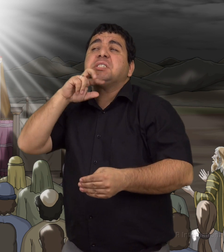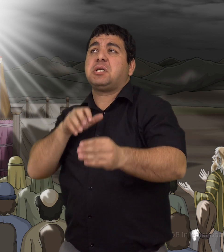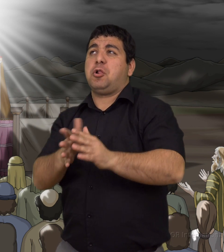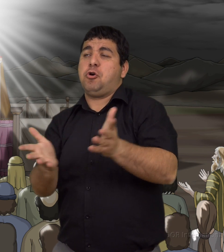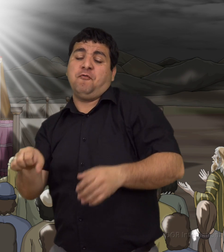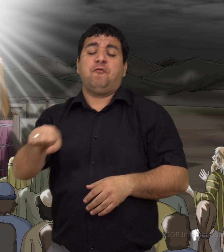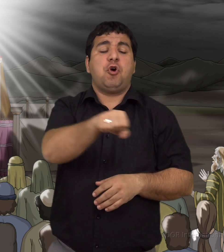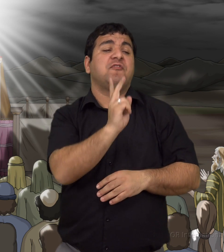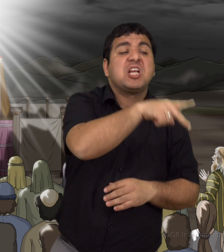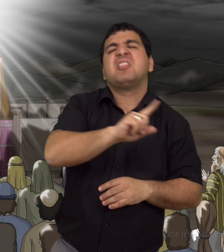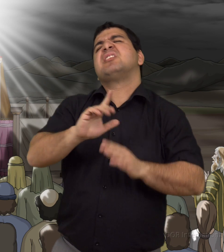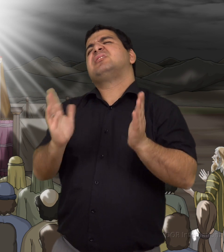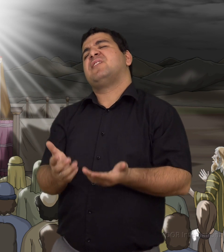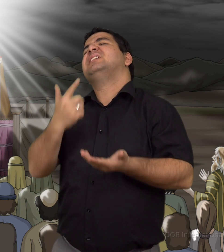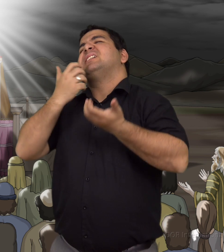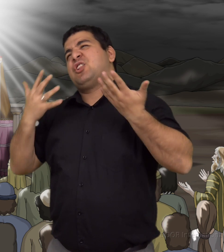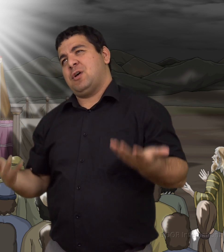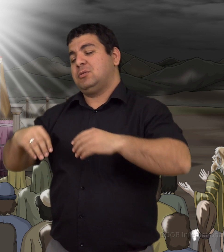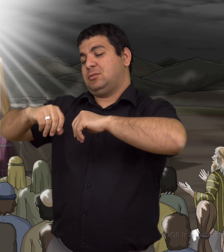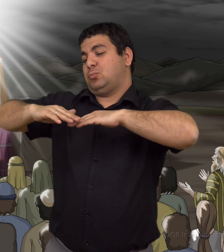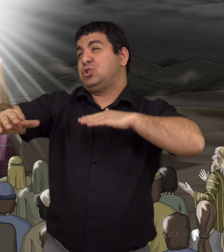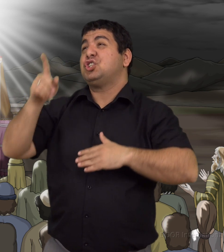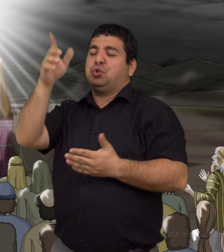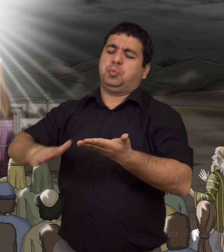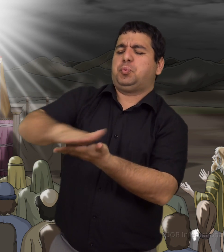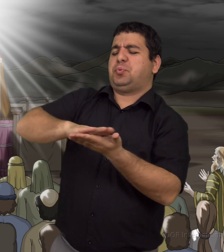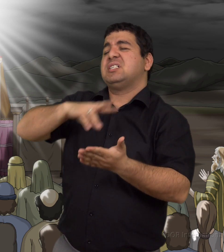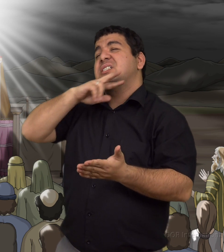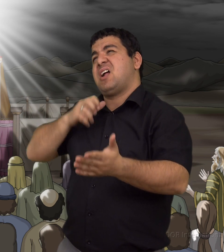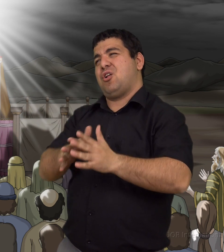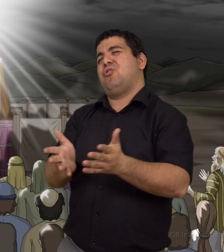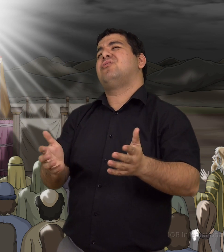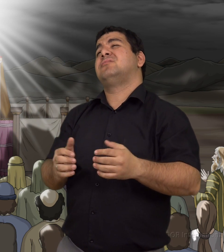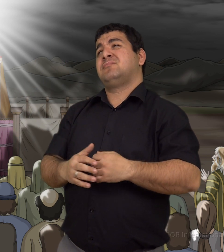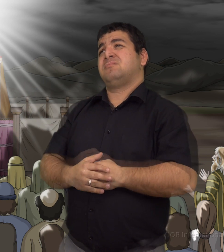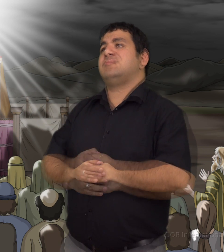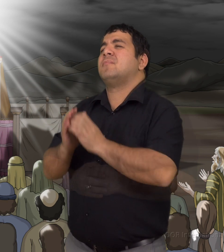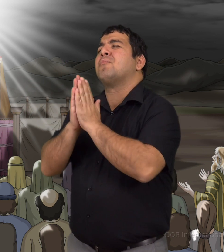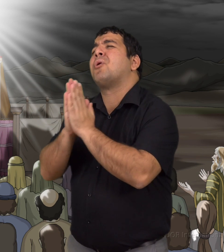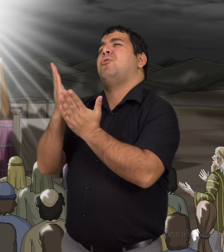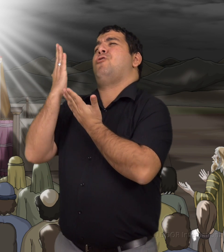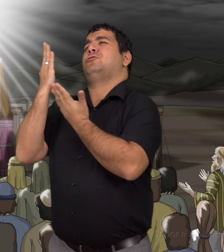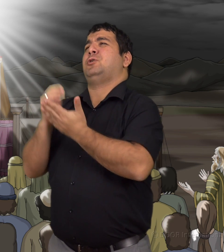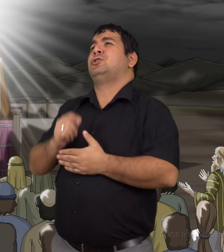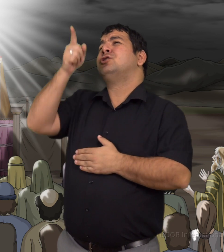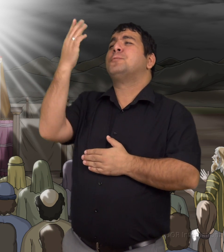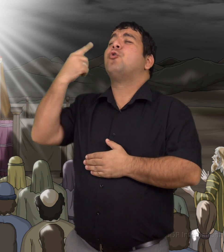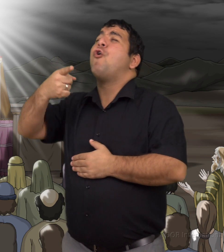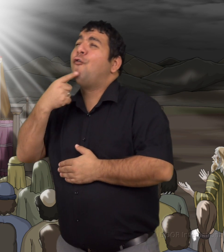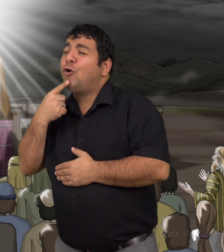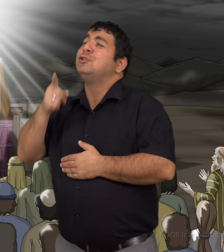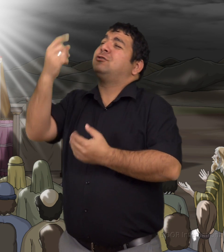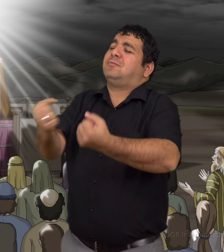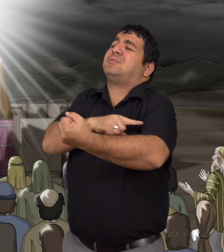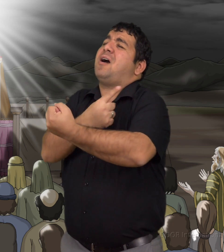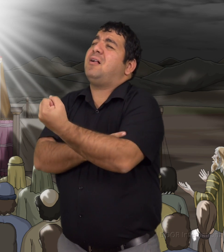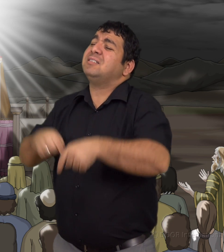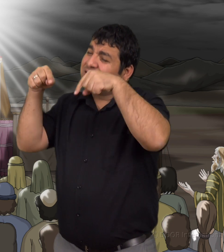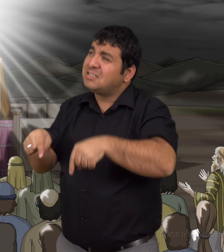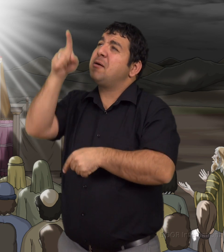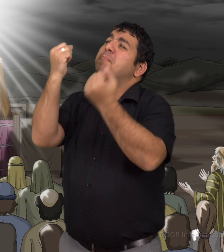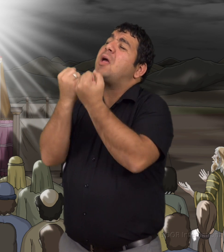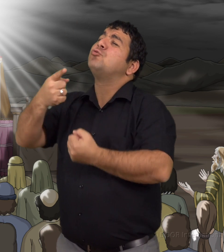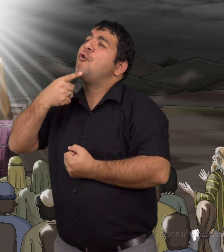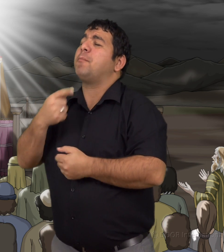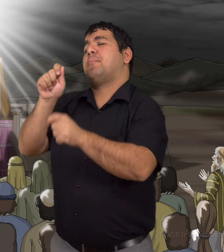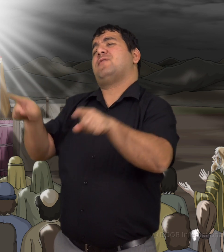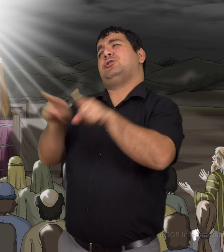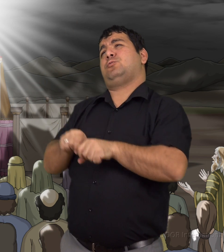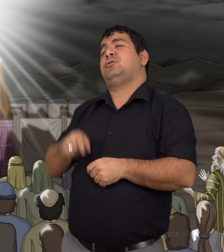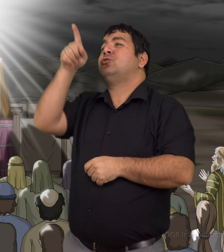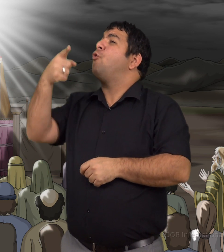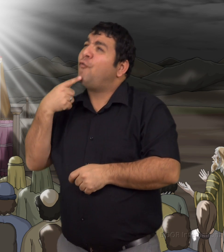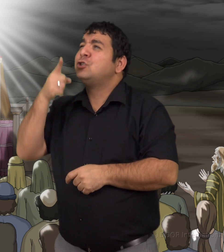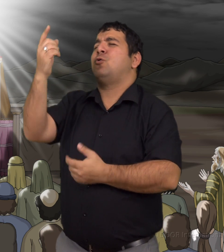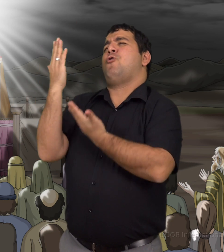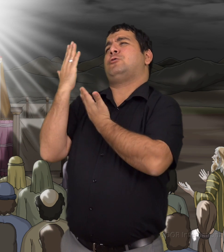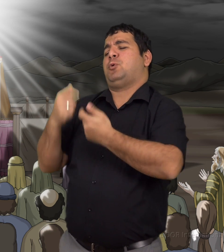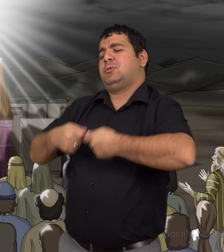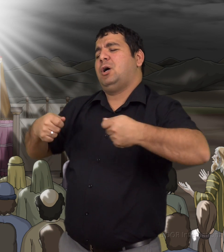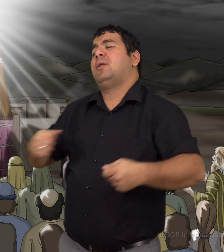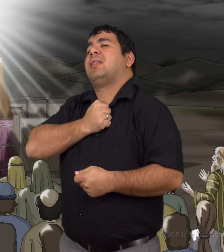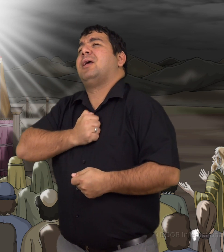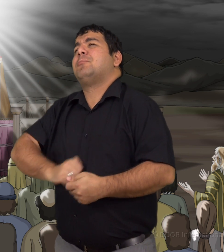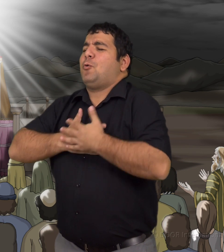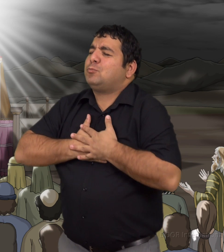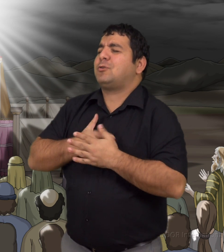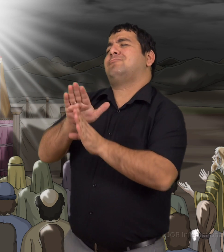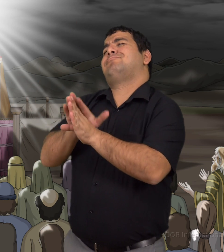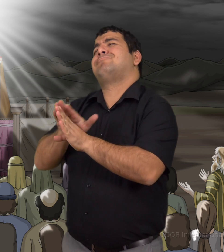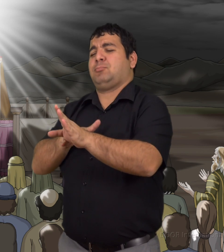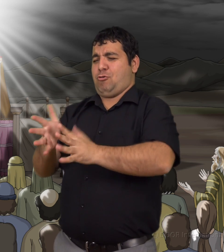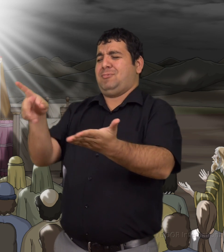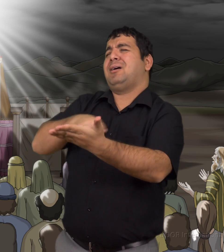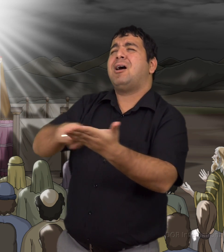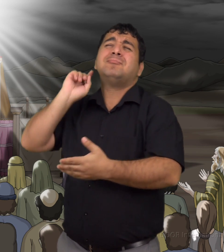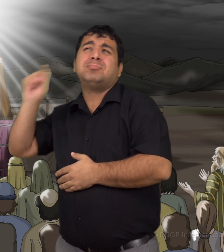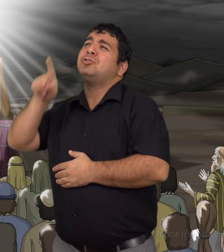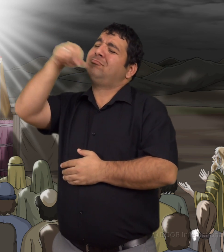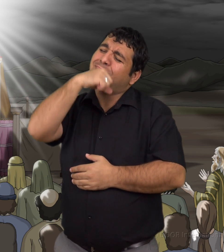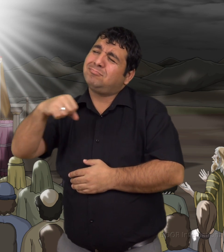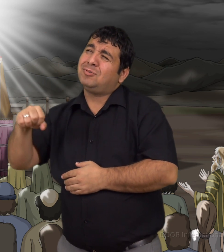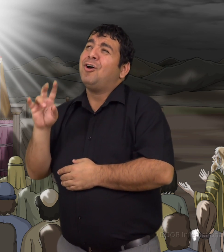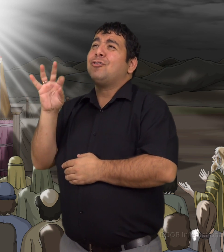So now I pray, may the power of my Lord be magnified, just as You have declared: ‘The LORD is slow to anger and abounding in loving devotion, forgiving iniquity and transgression. Yet He will by no means leave the guilty unpunished; He will visit the iniquity of the fathers upon their children to the third and fourth generation.’